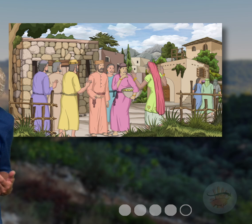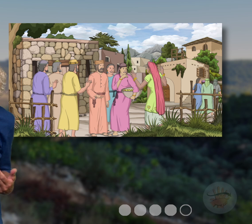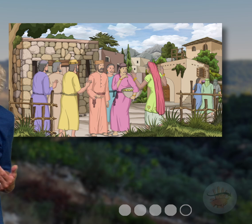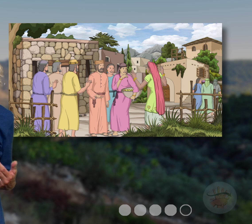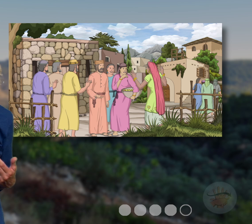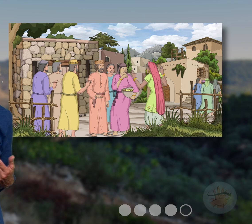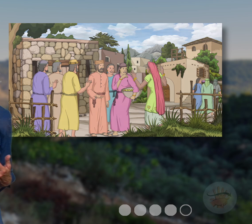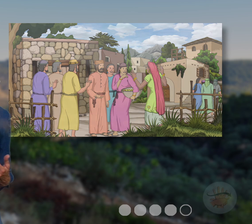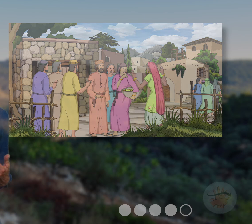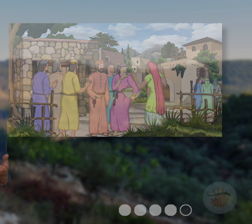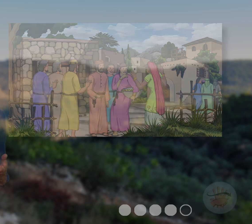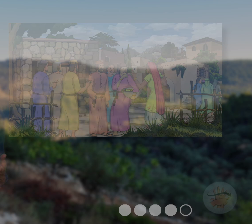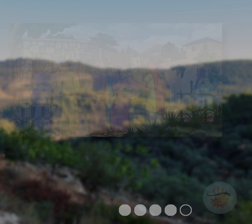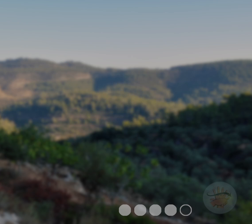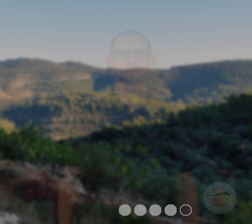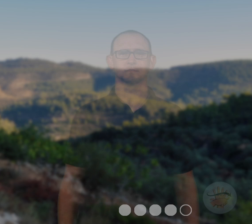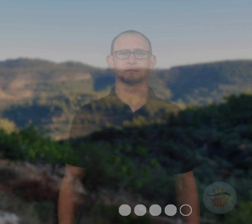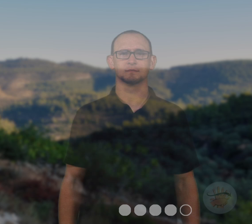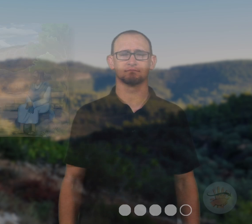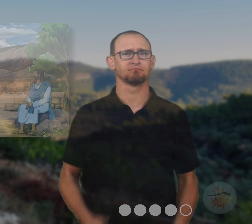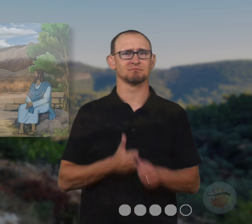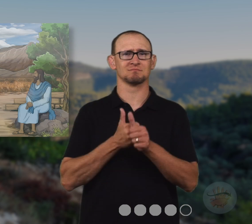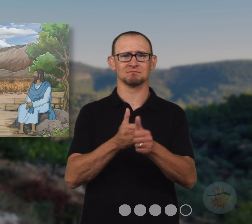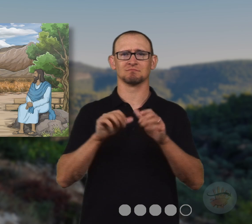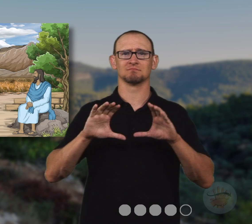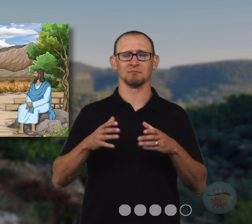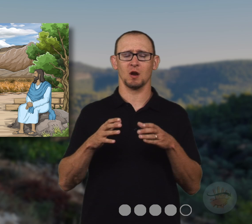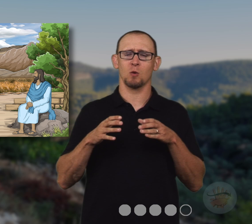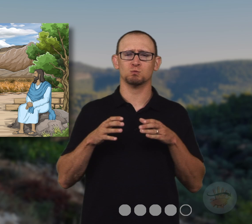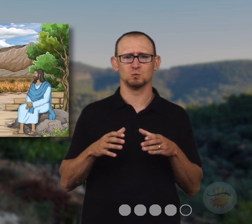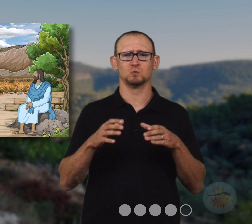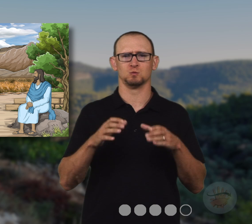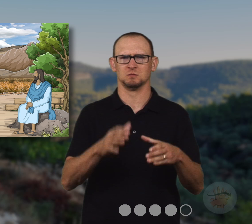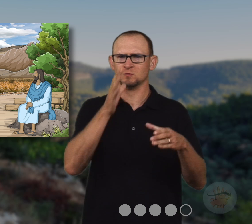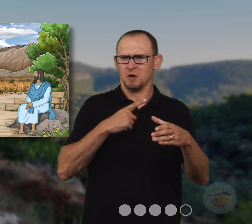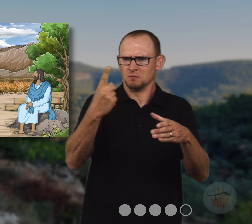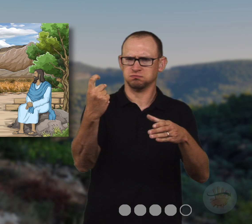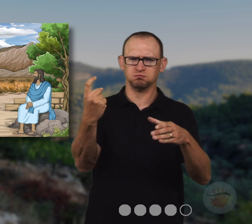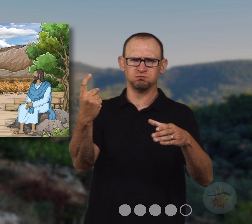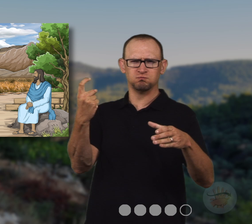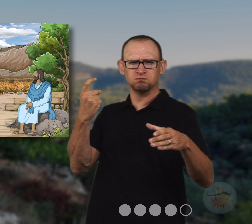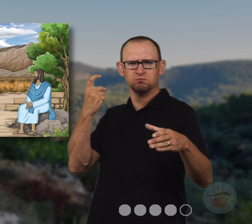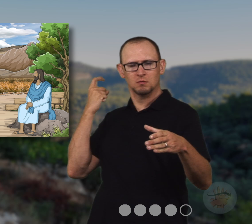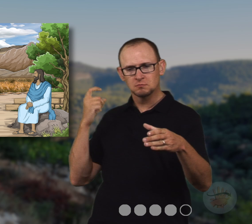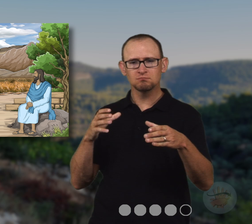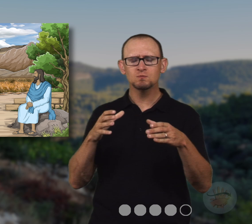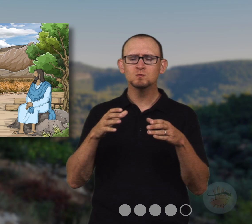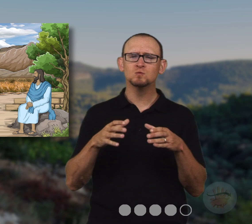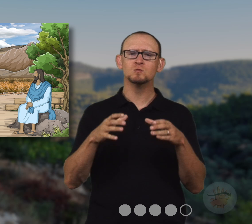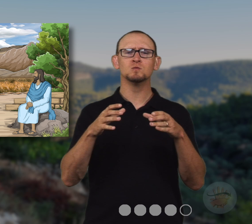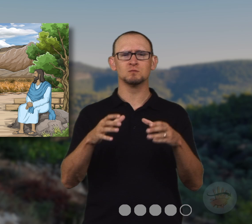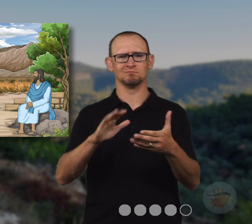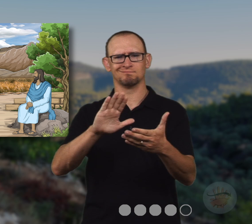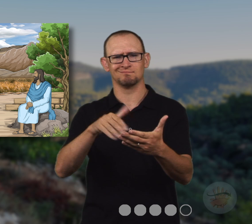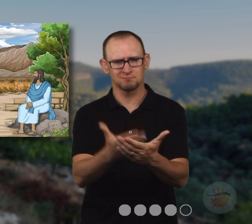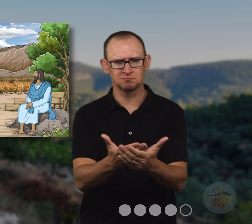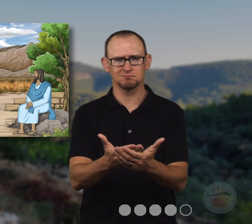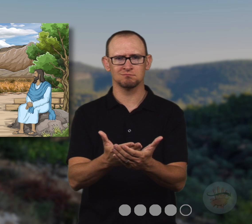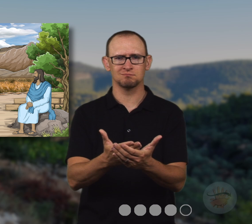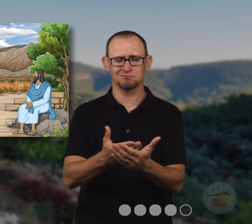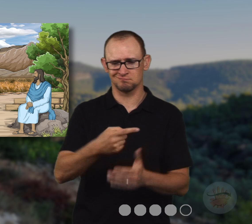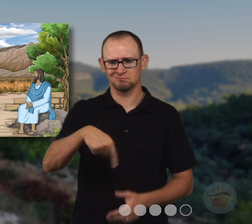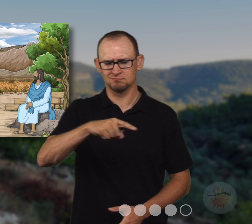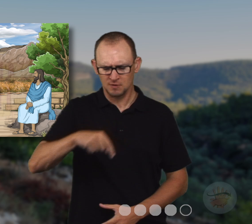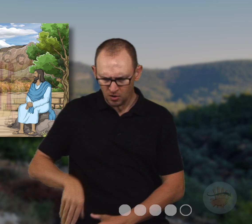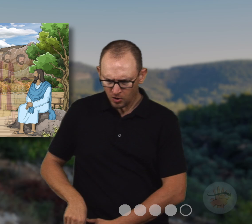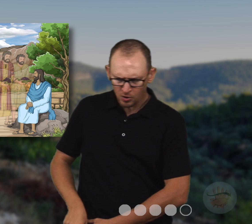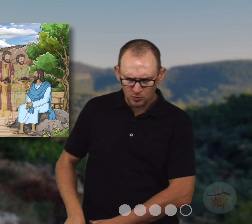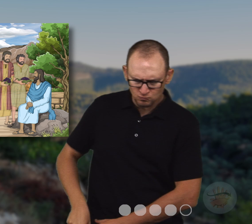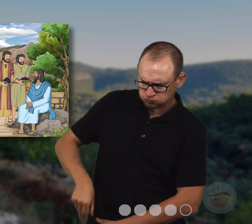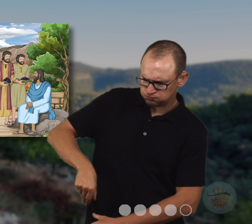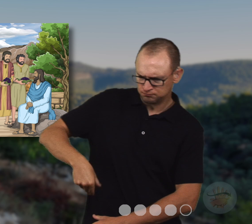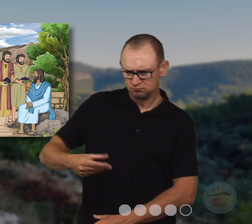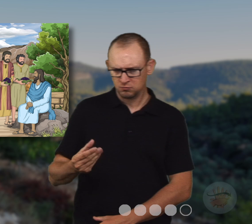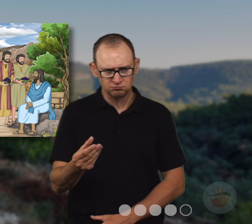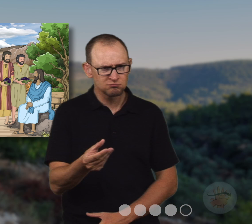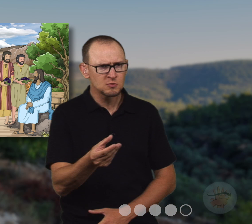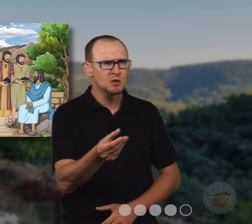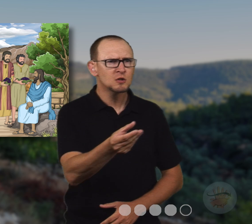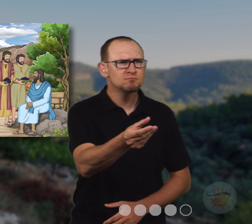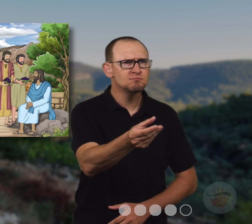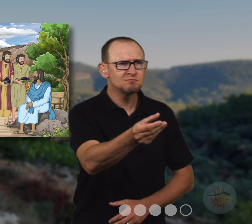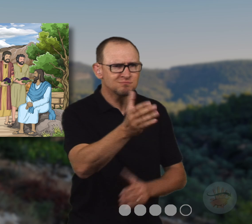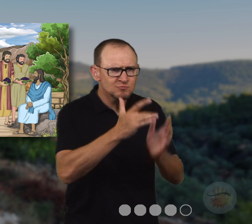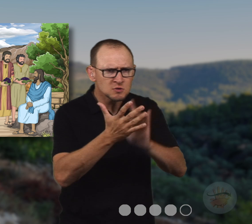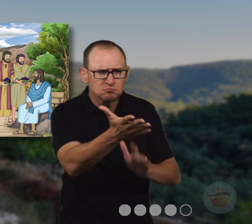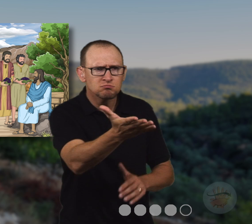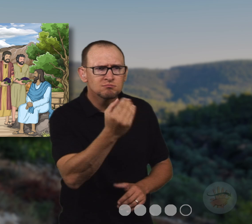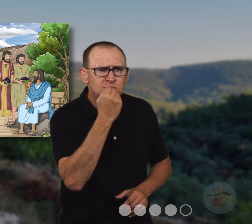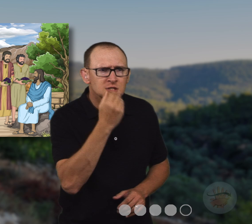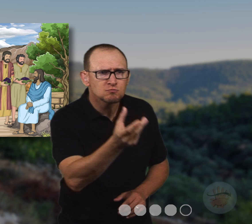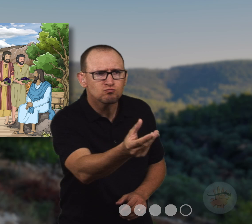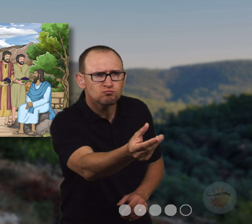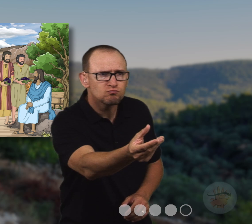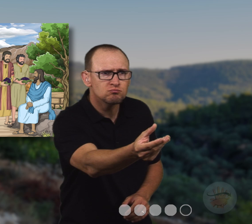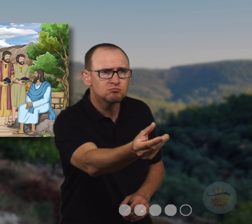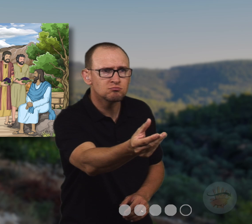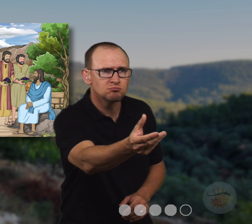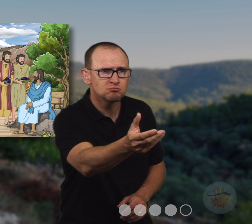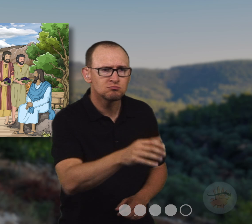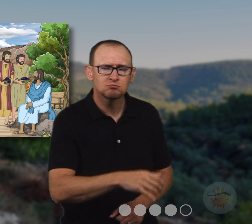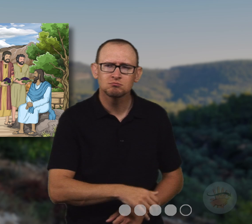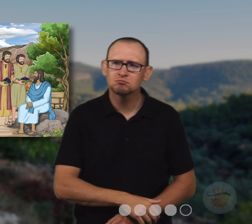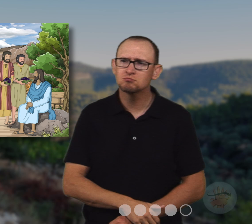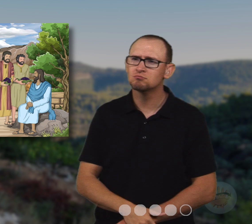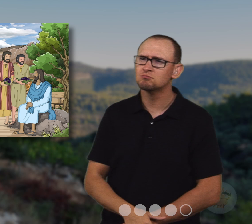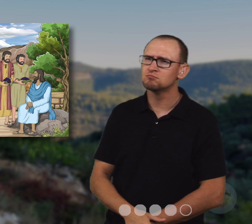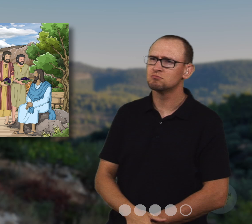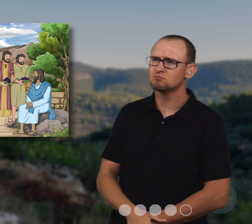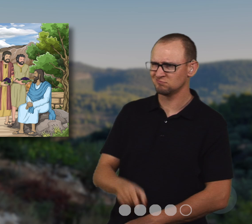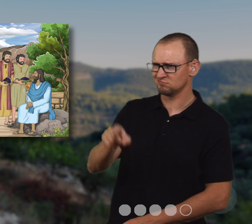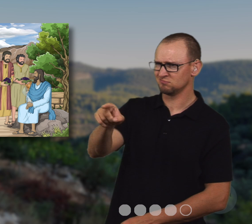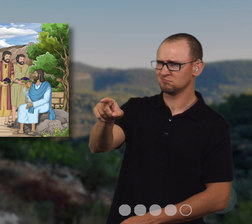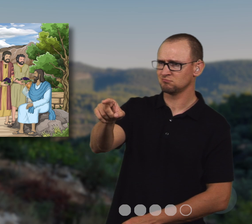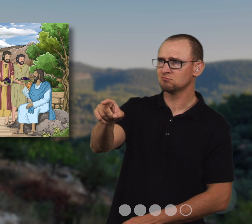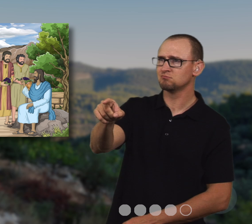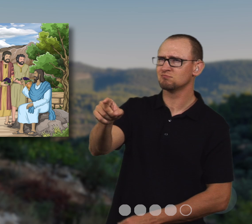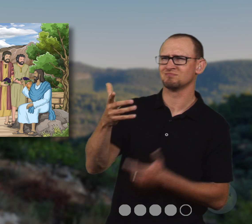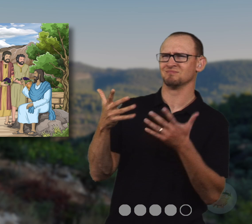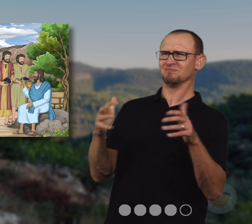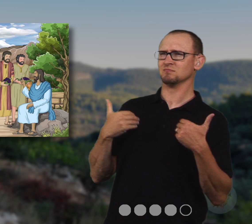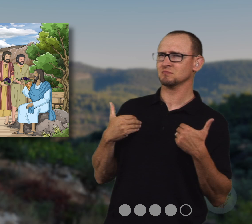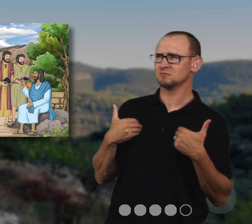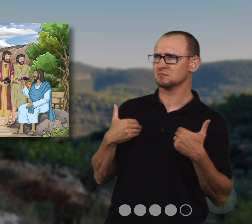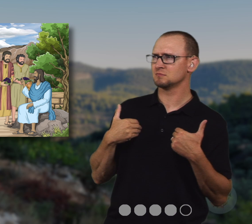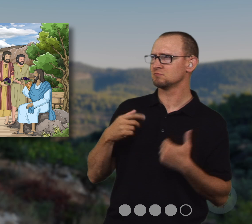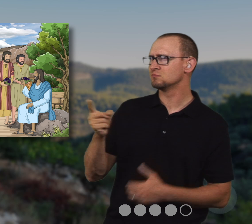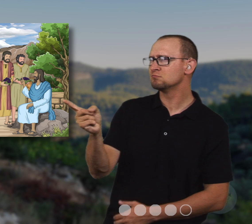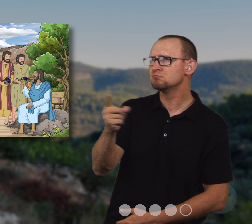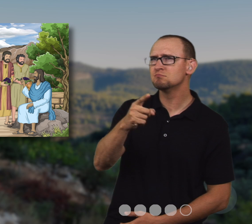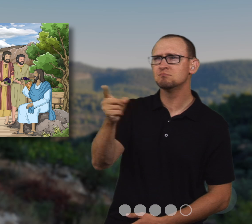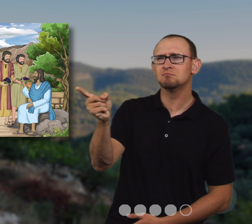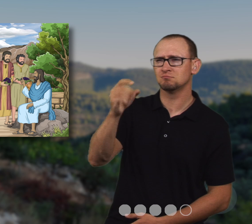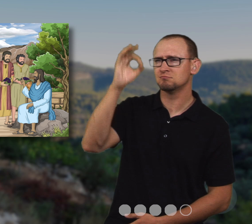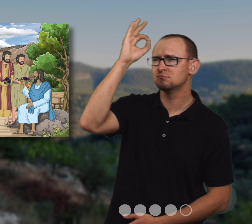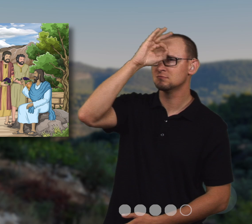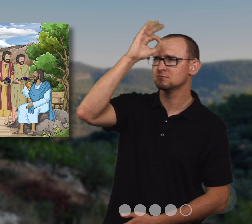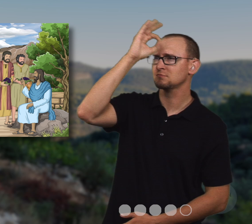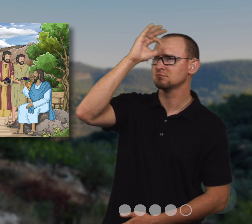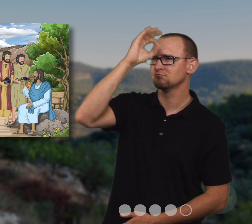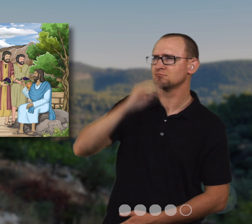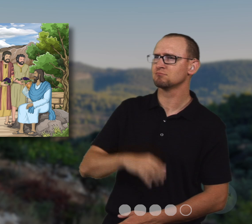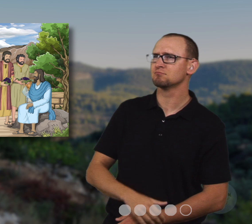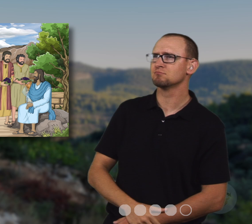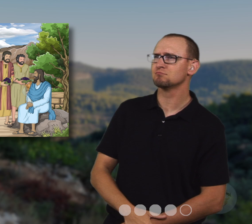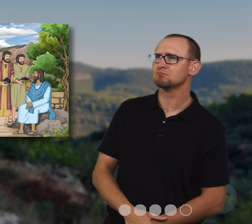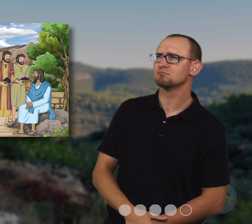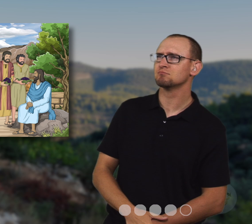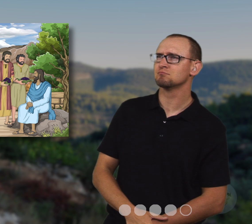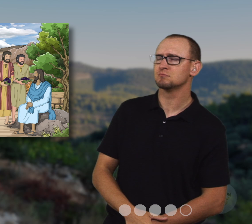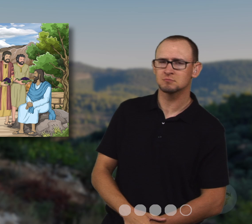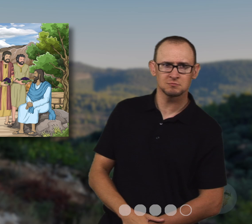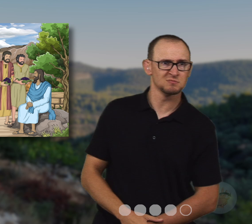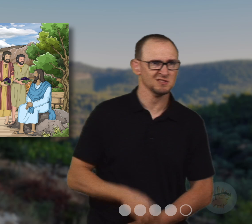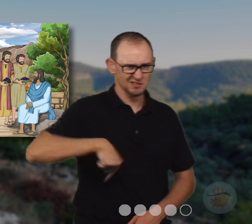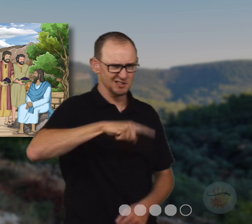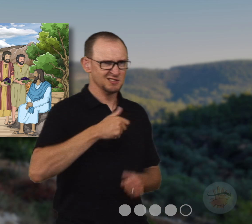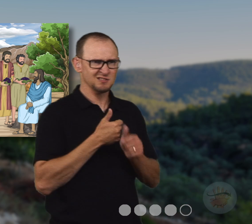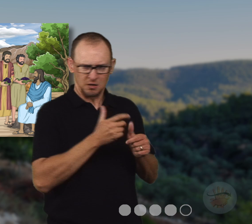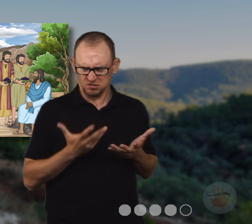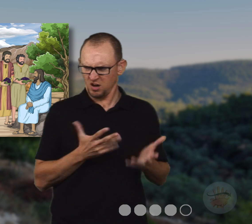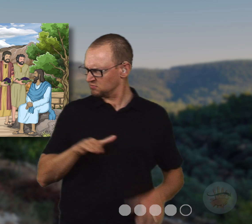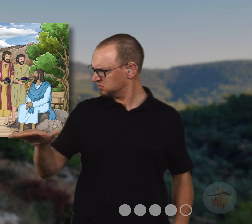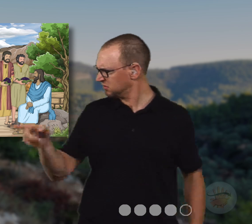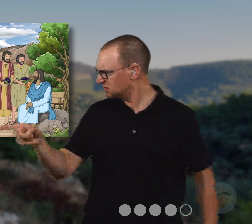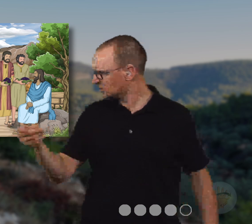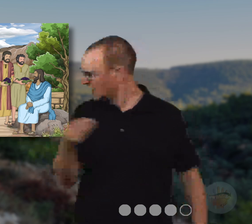Meanwhile the disciples urged Him, “Rabbi, eat something.” But He told them, “I have food to eat that you know nothing about.”